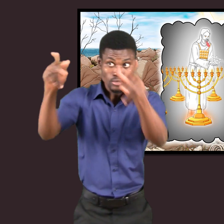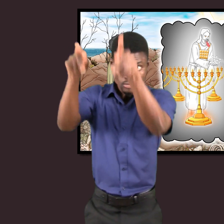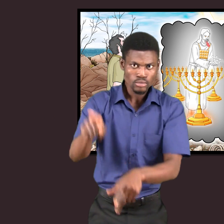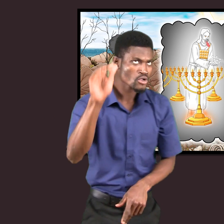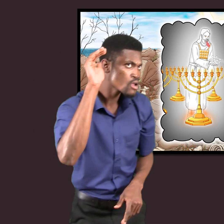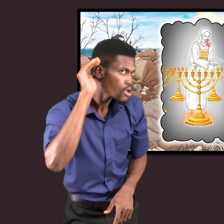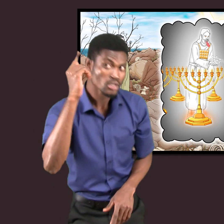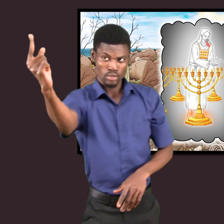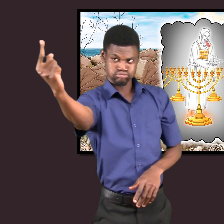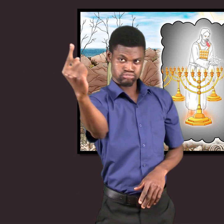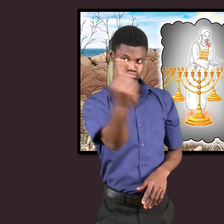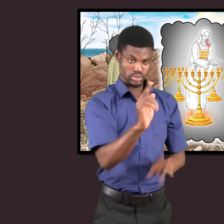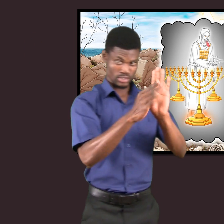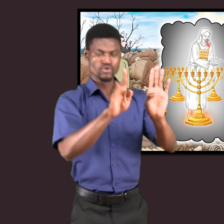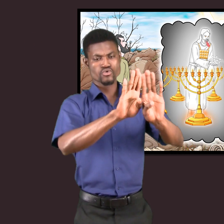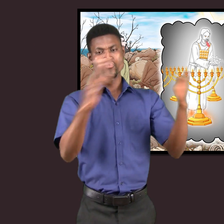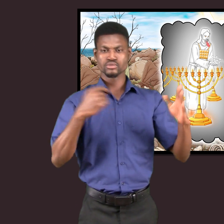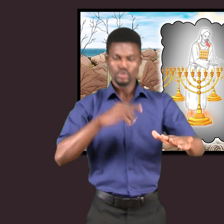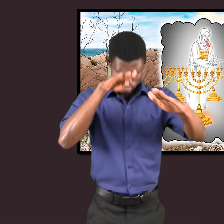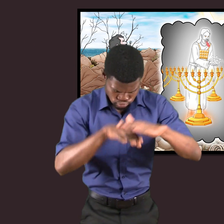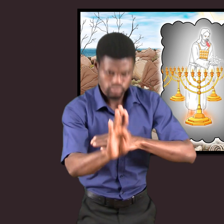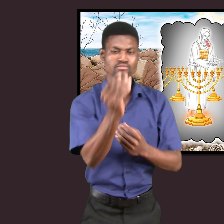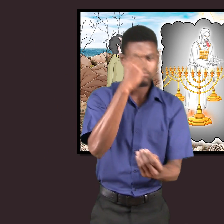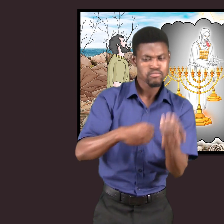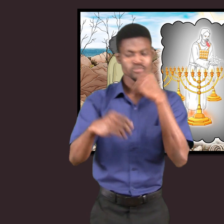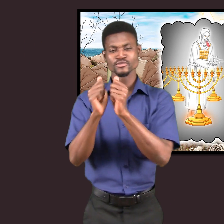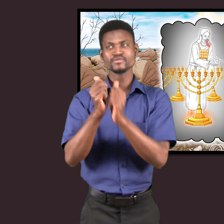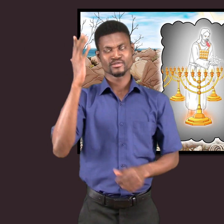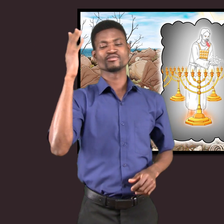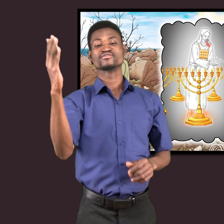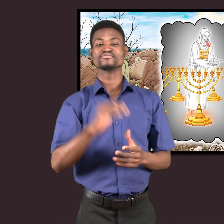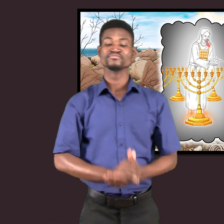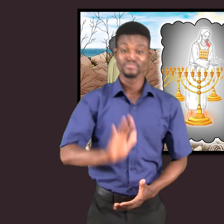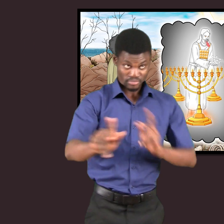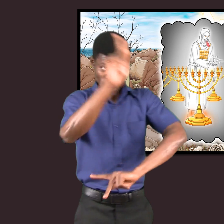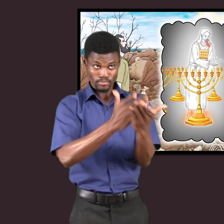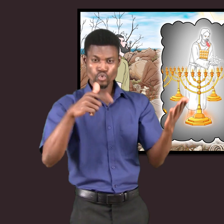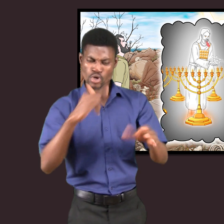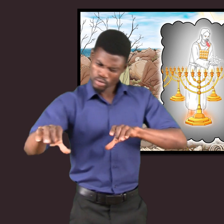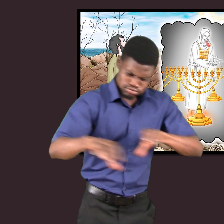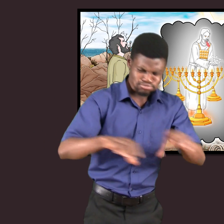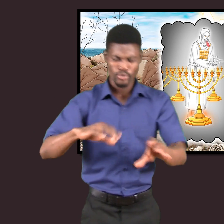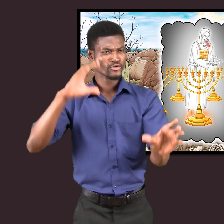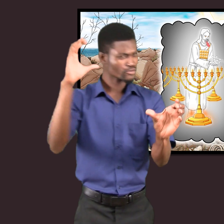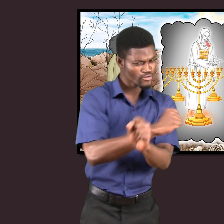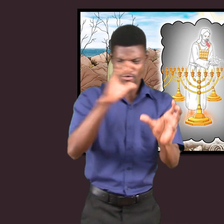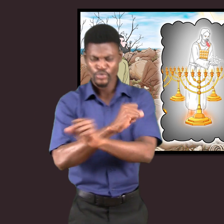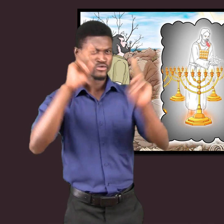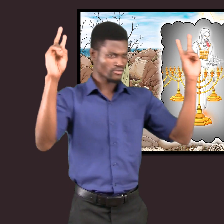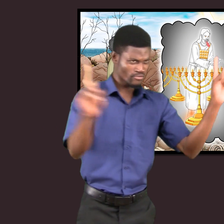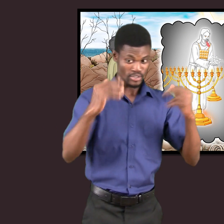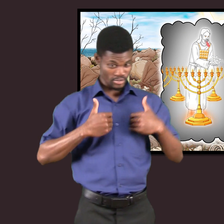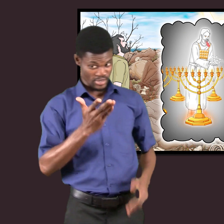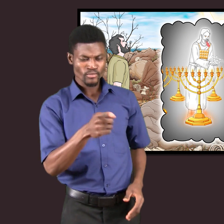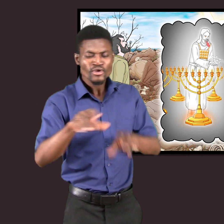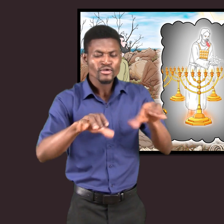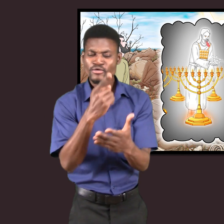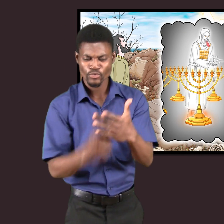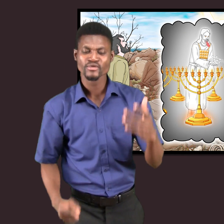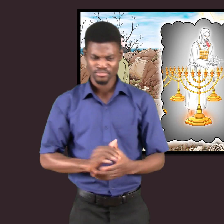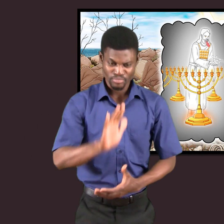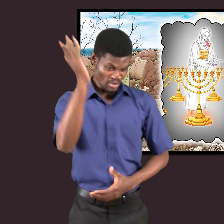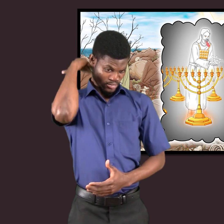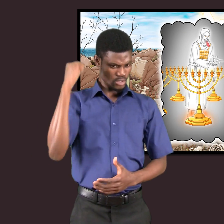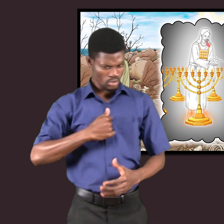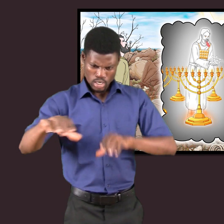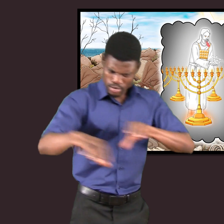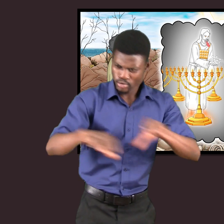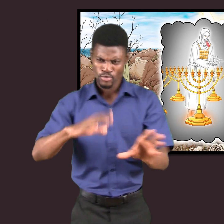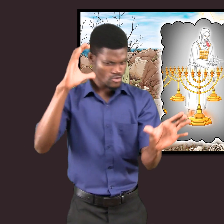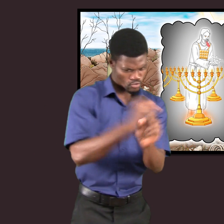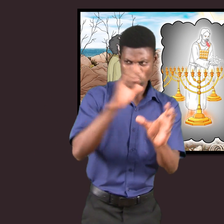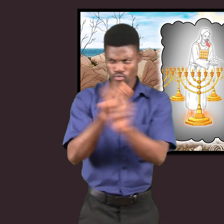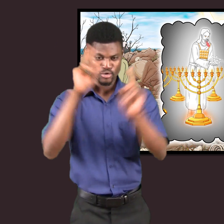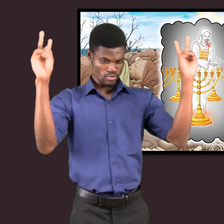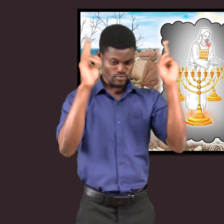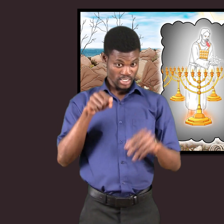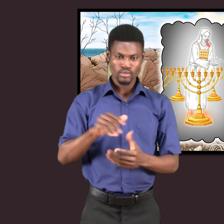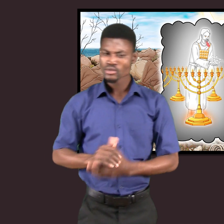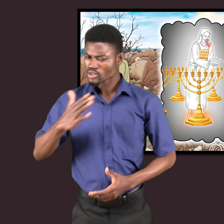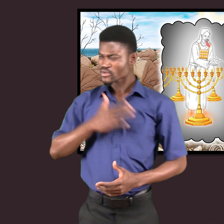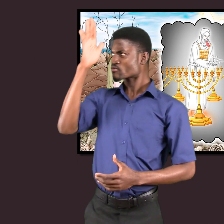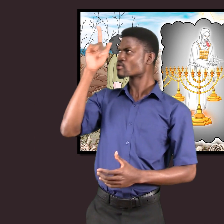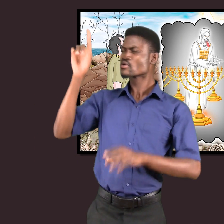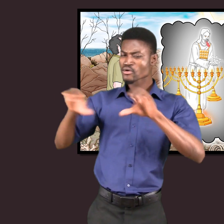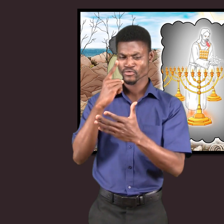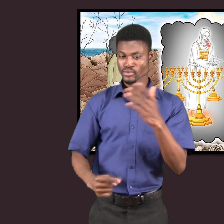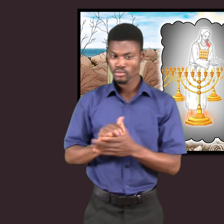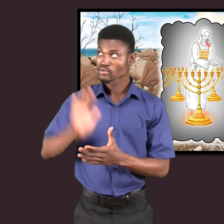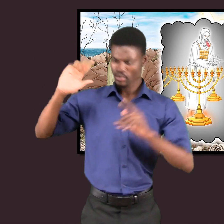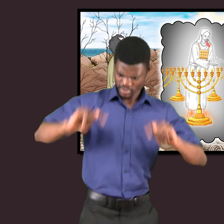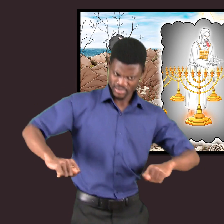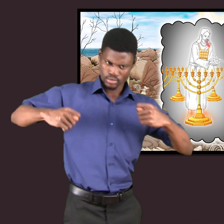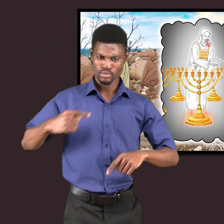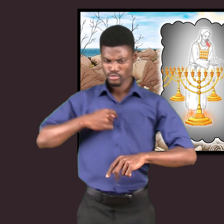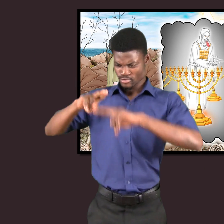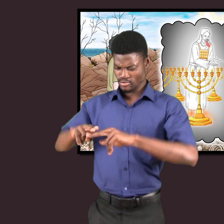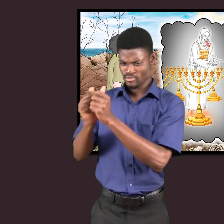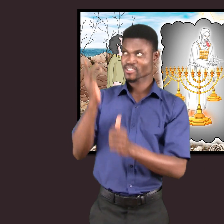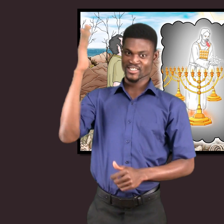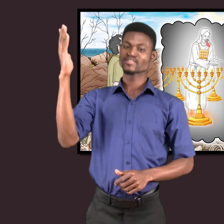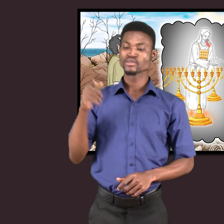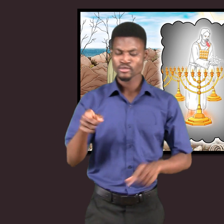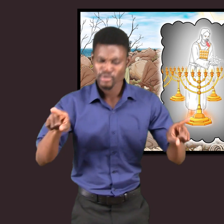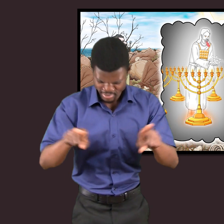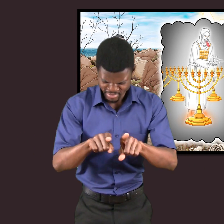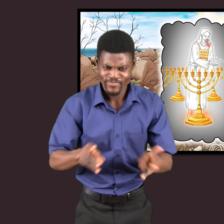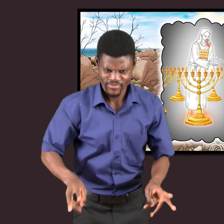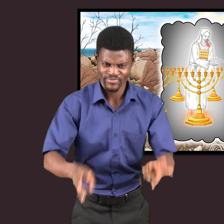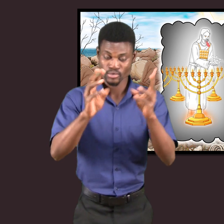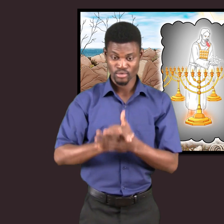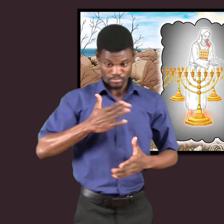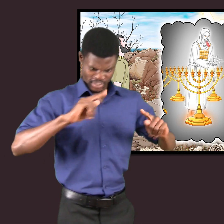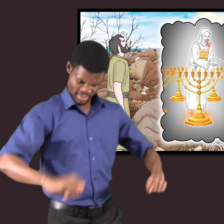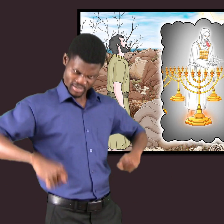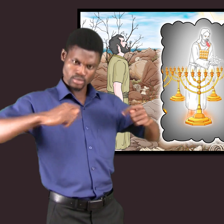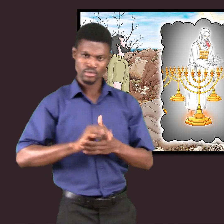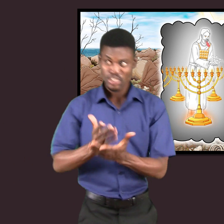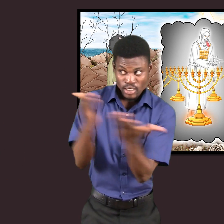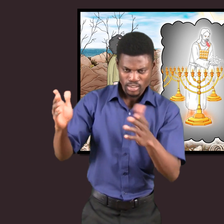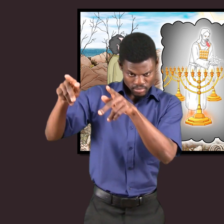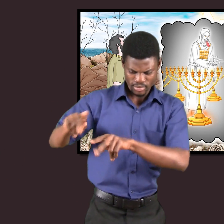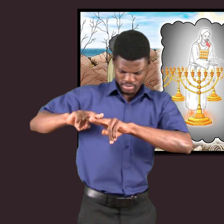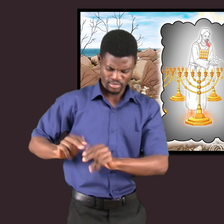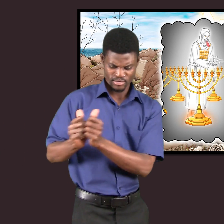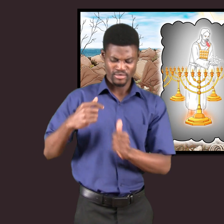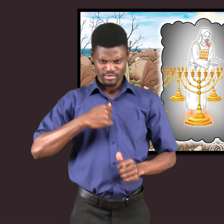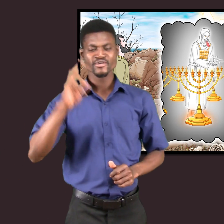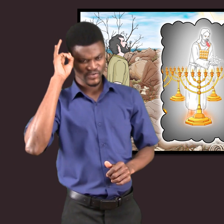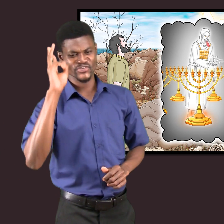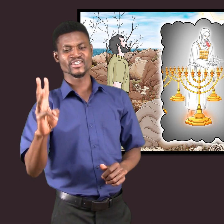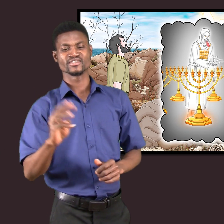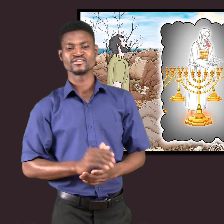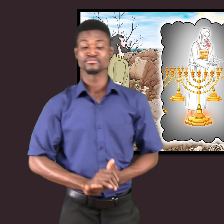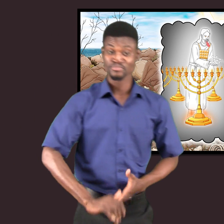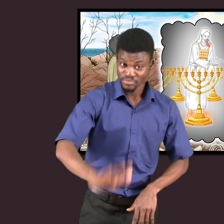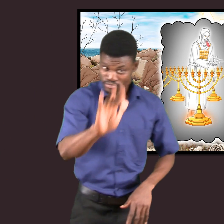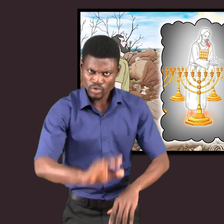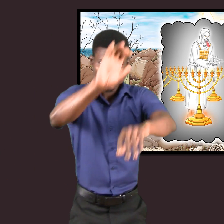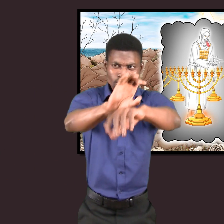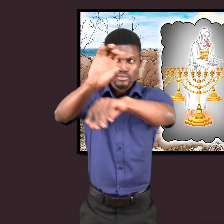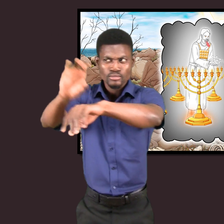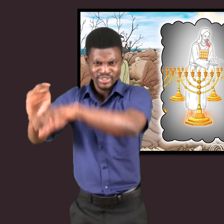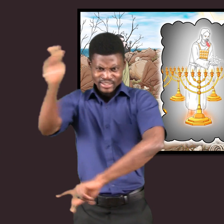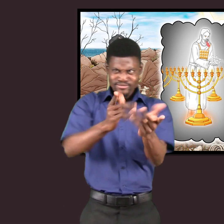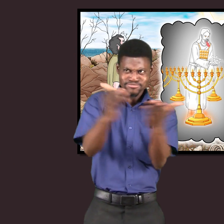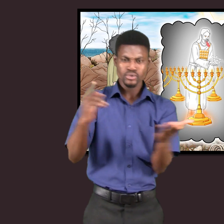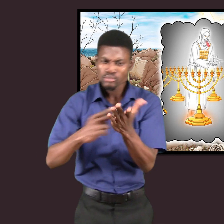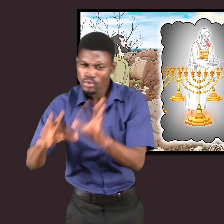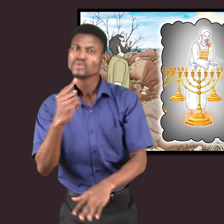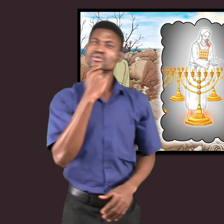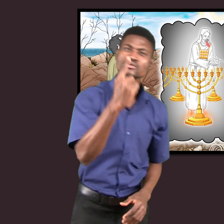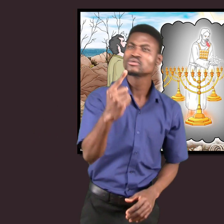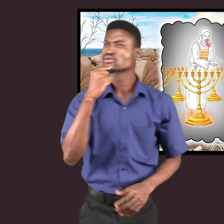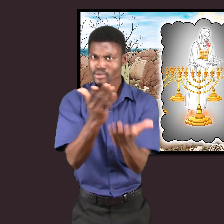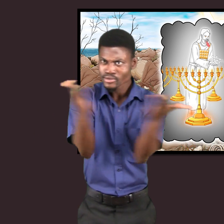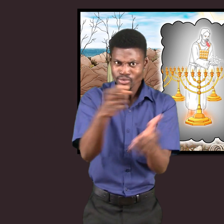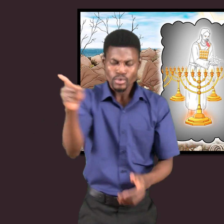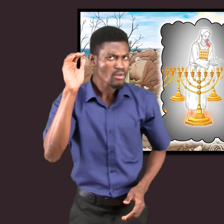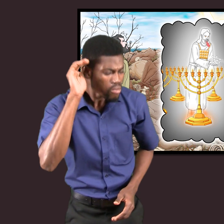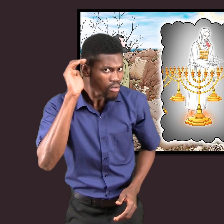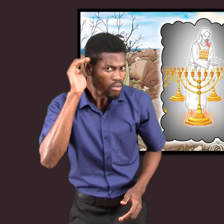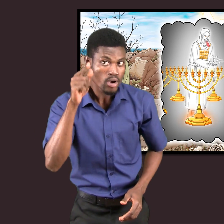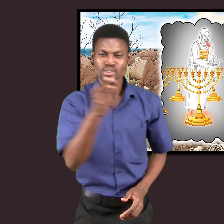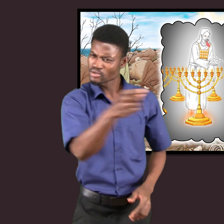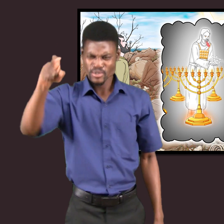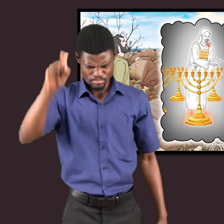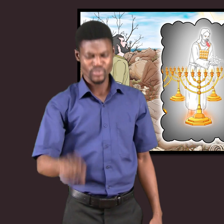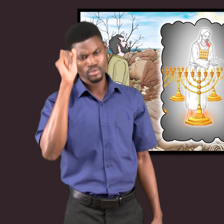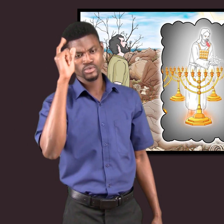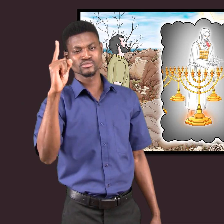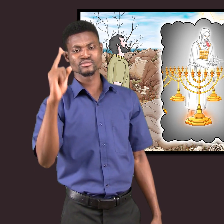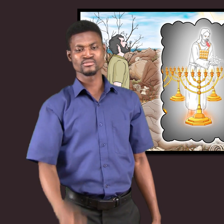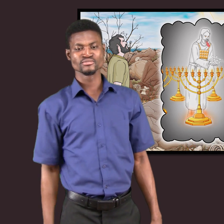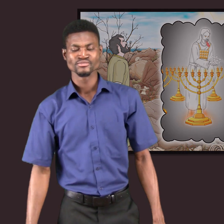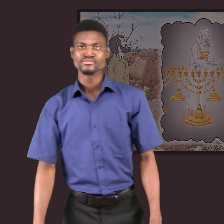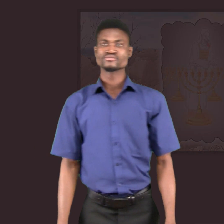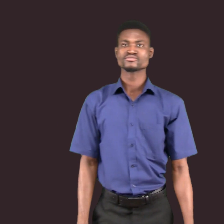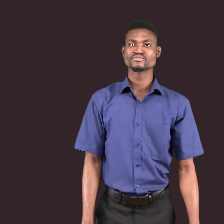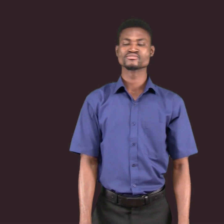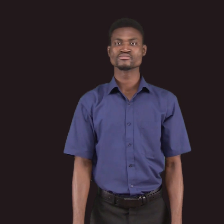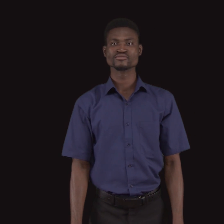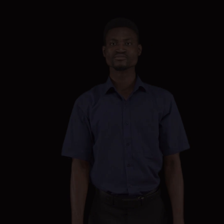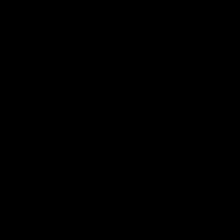To the one who overcomes, I will grant the right to sit with Me on My throne, just as I overcame and sat down with My Father on His throne. He who has an ear, let him hear what the Spirit says to the churches.”